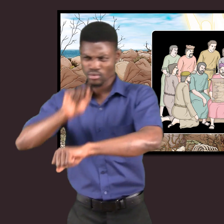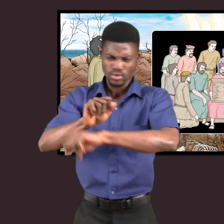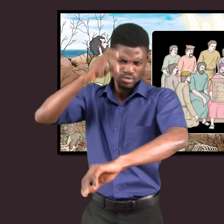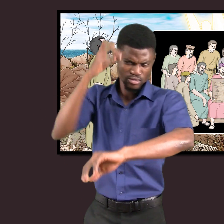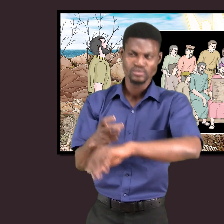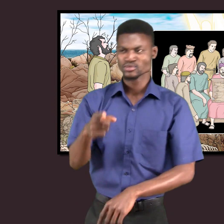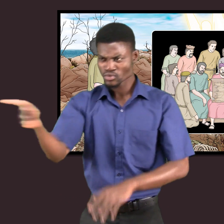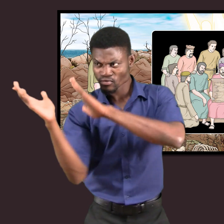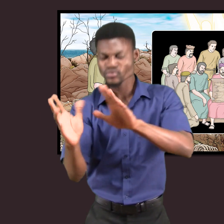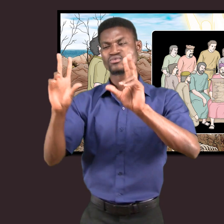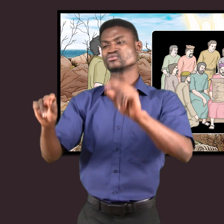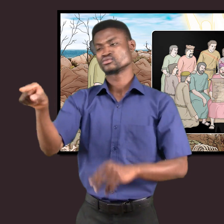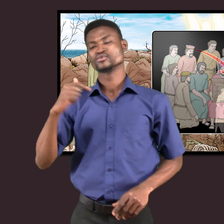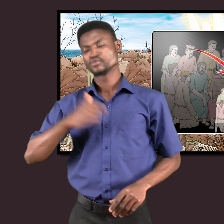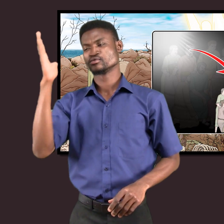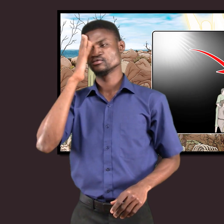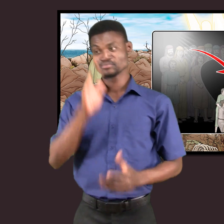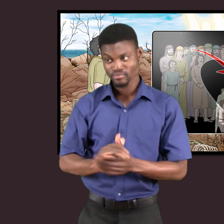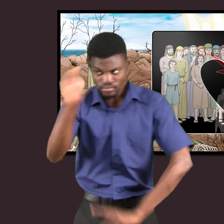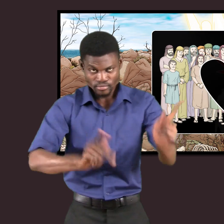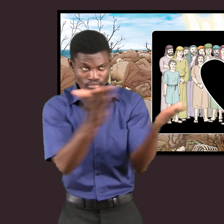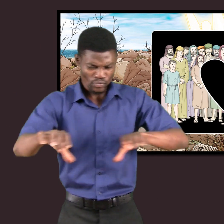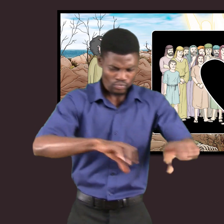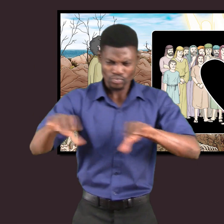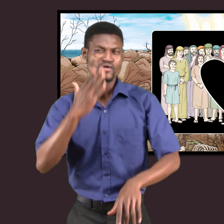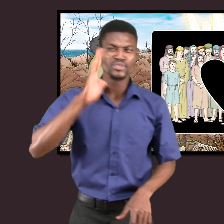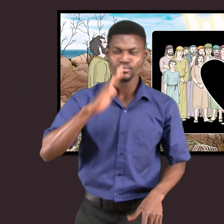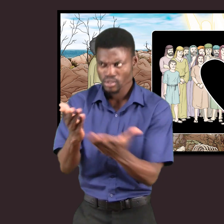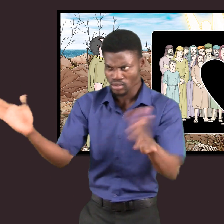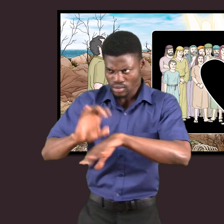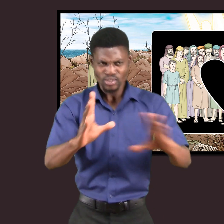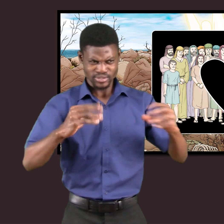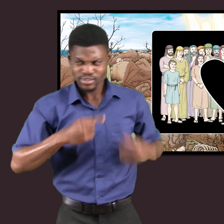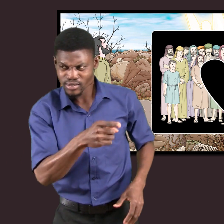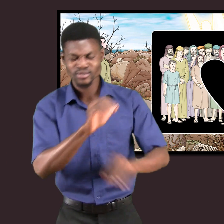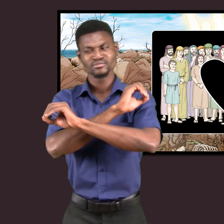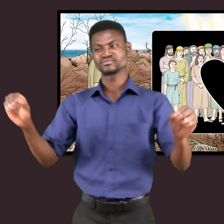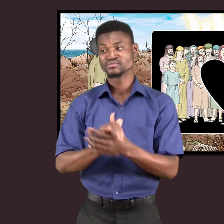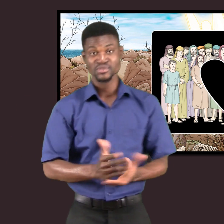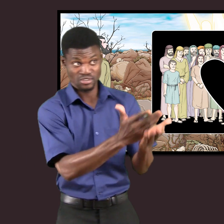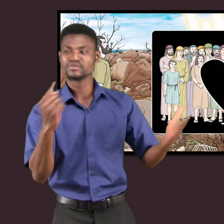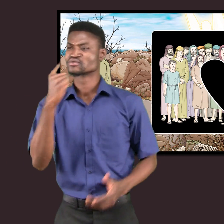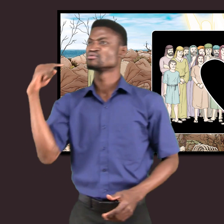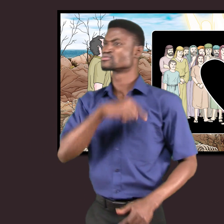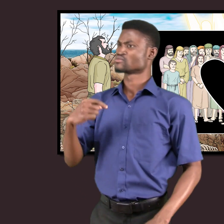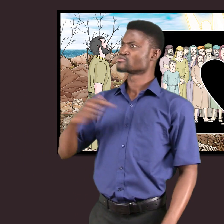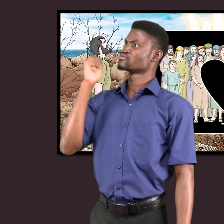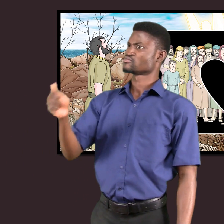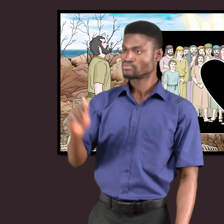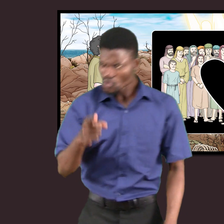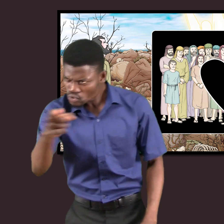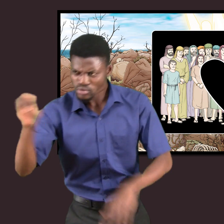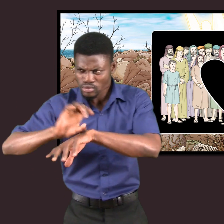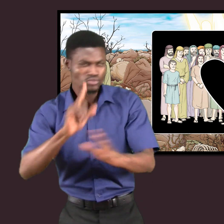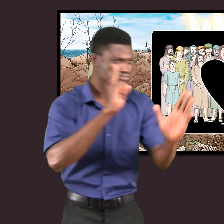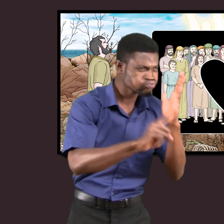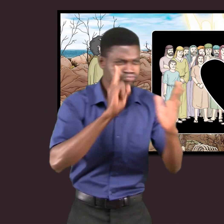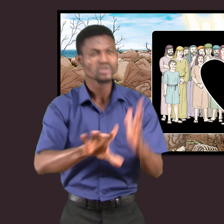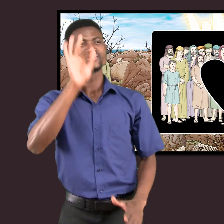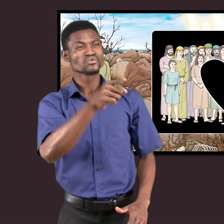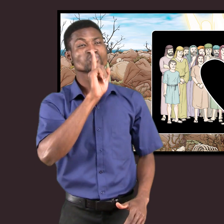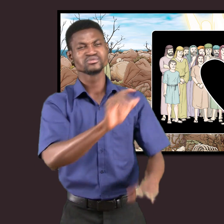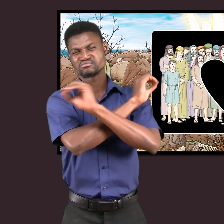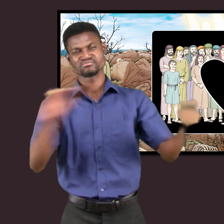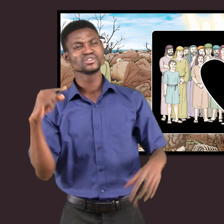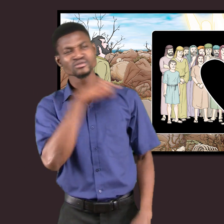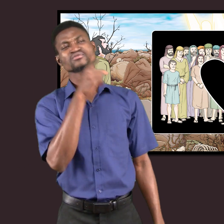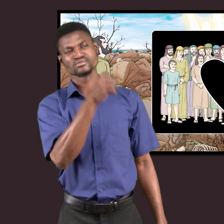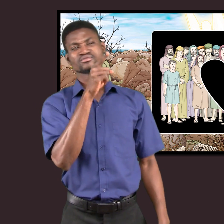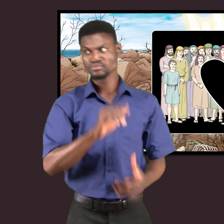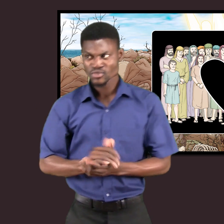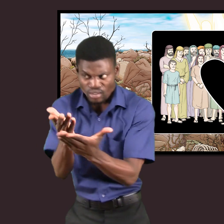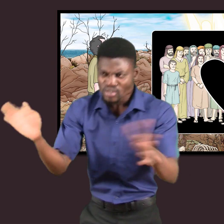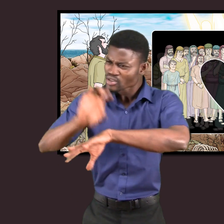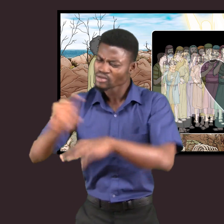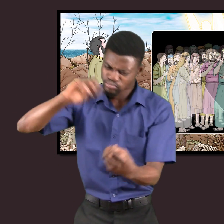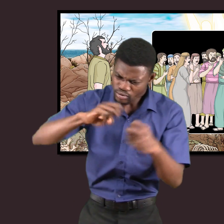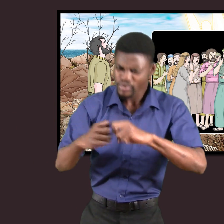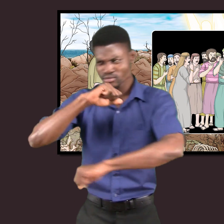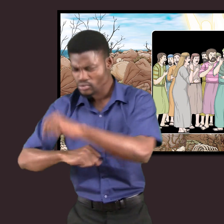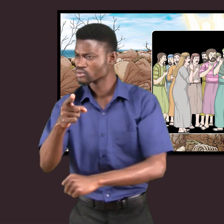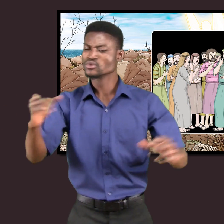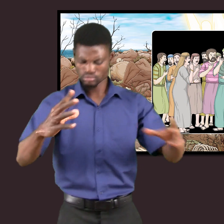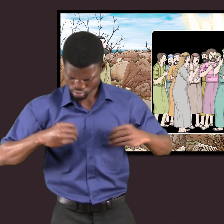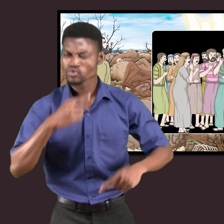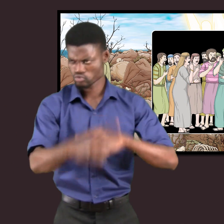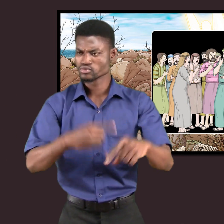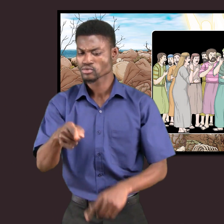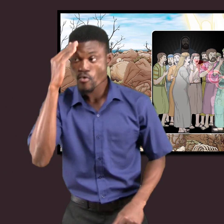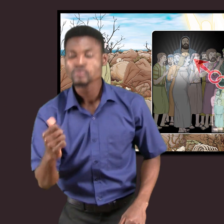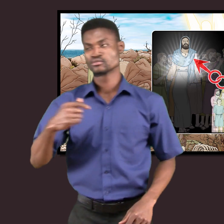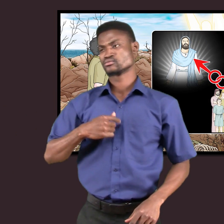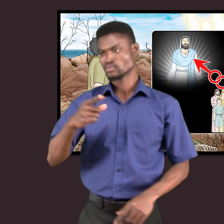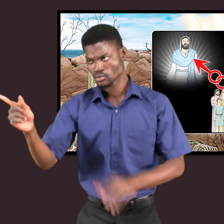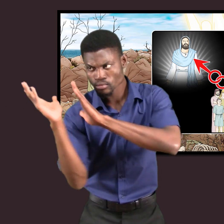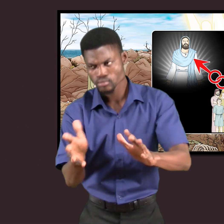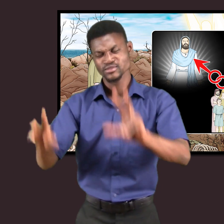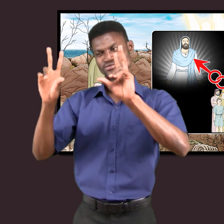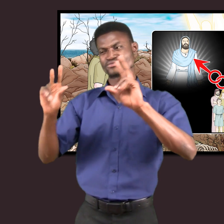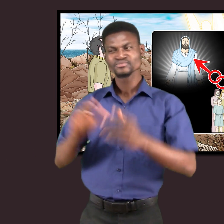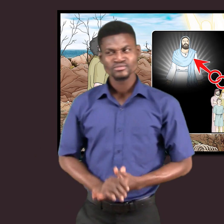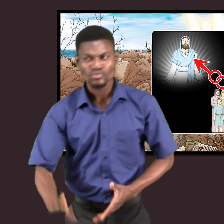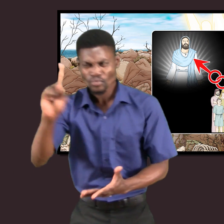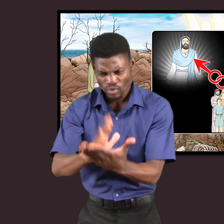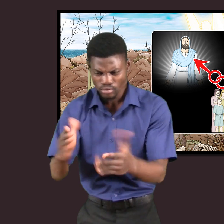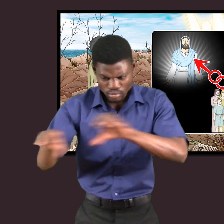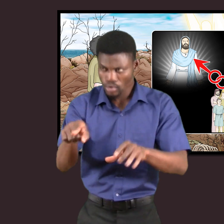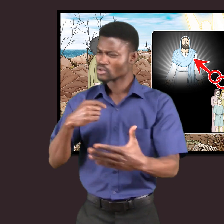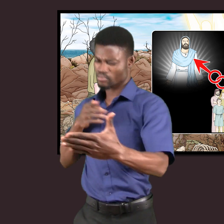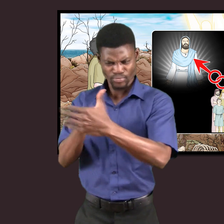I know that you cannot tolerate those who are evil, and you have tested and exposed as liars those who falsely claim to be apostles.